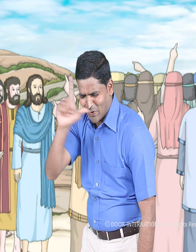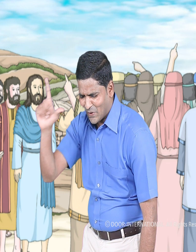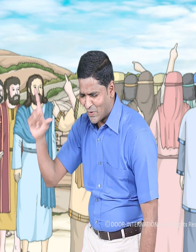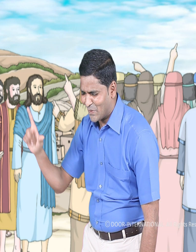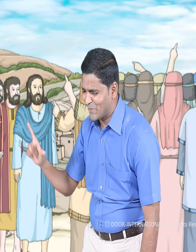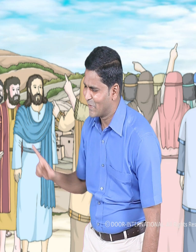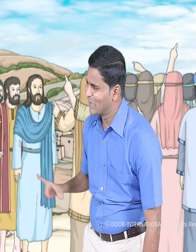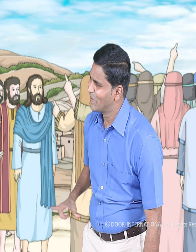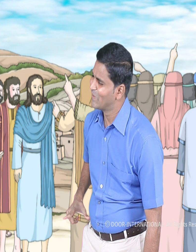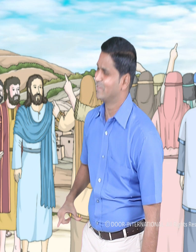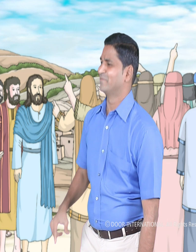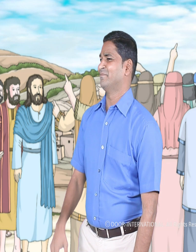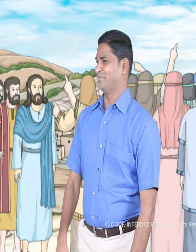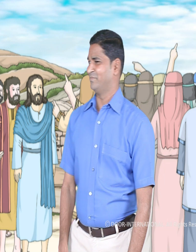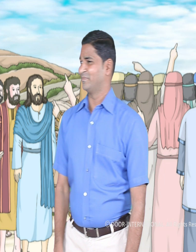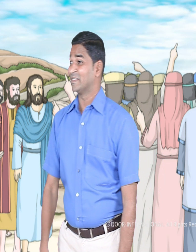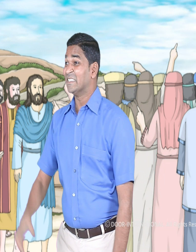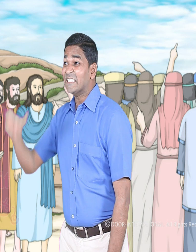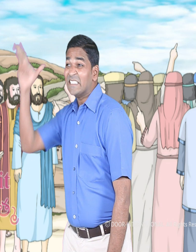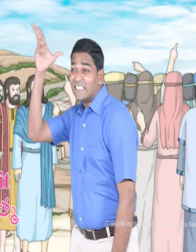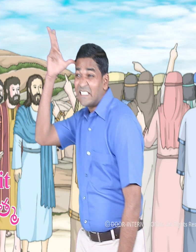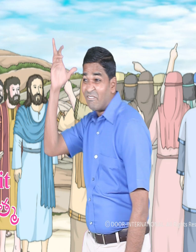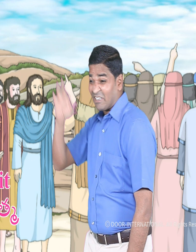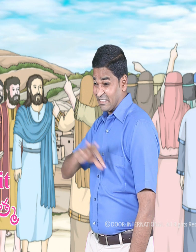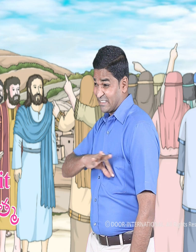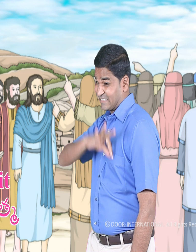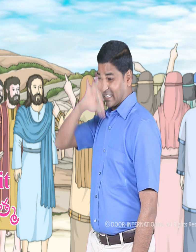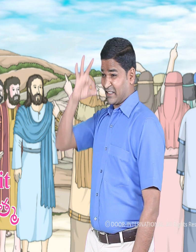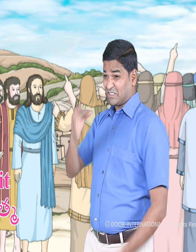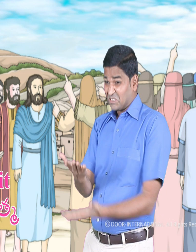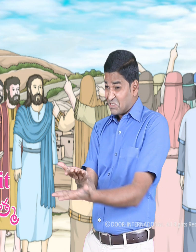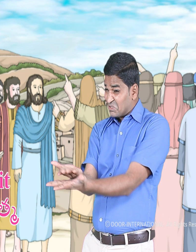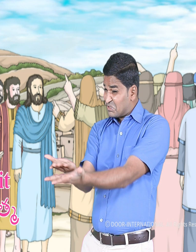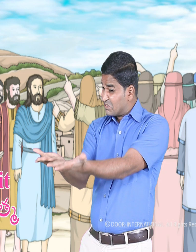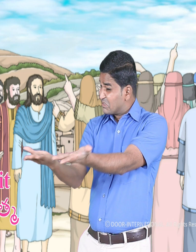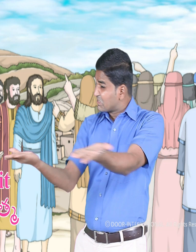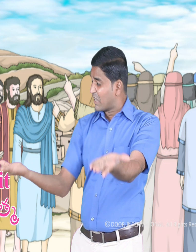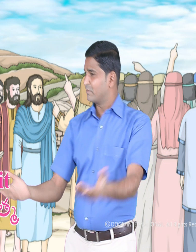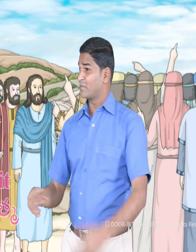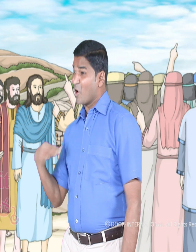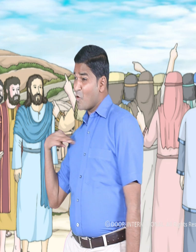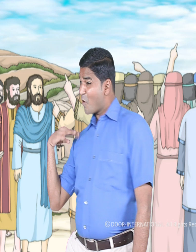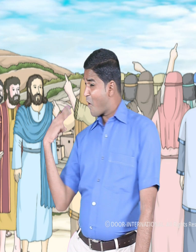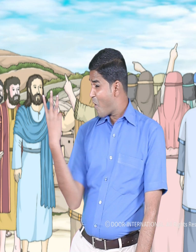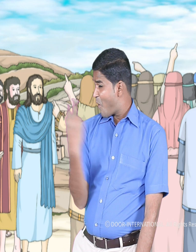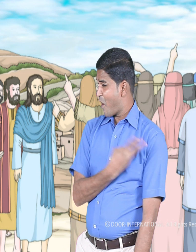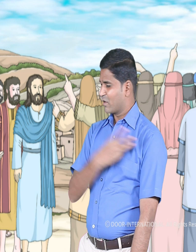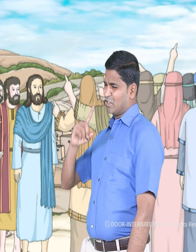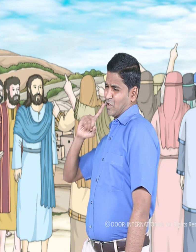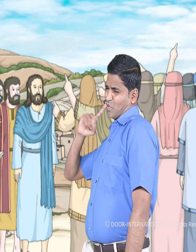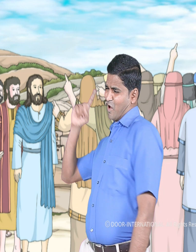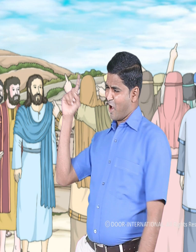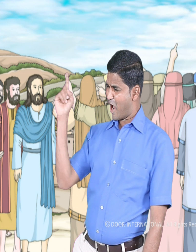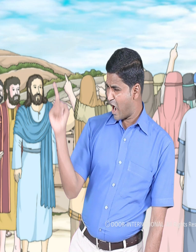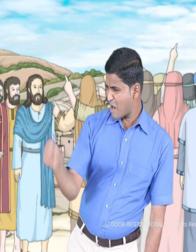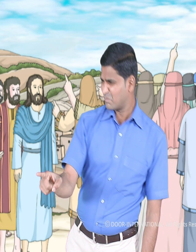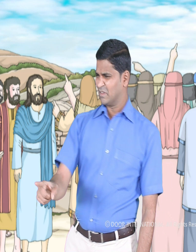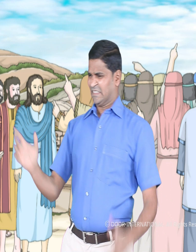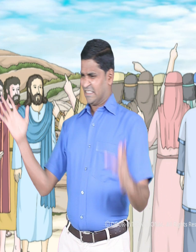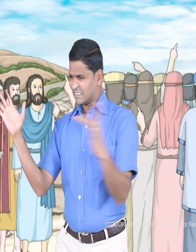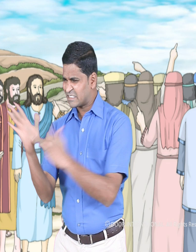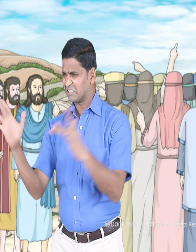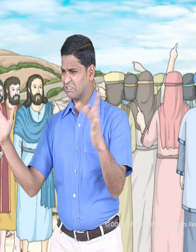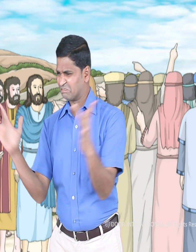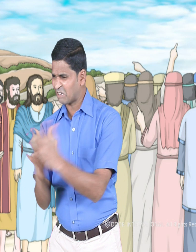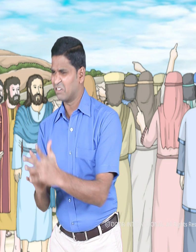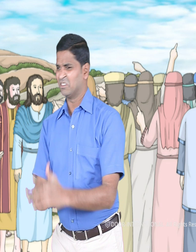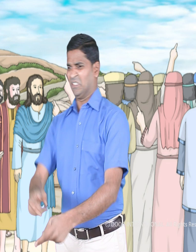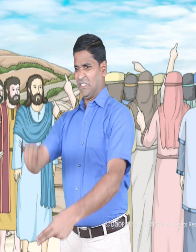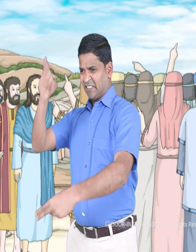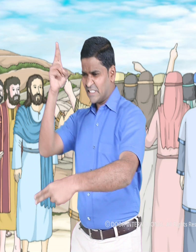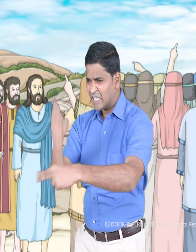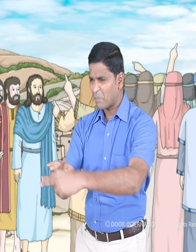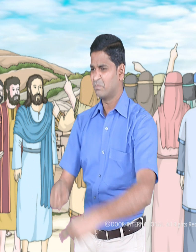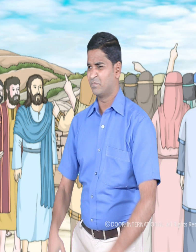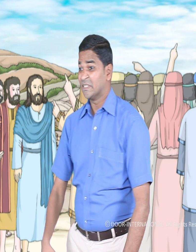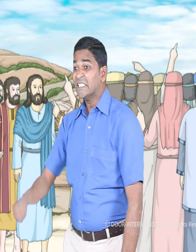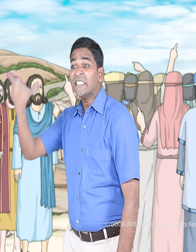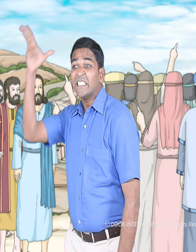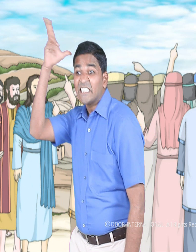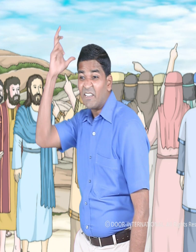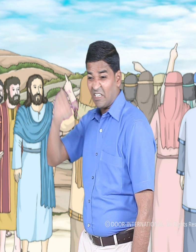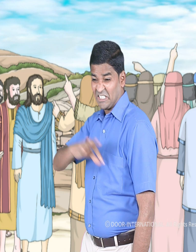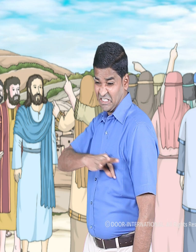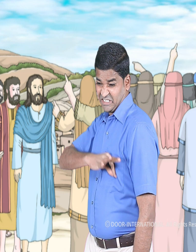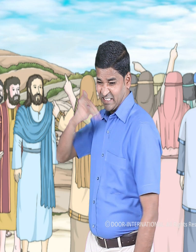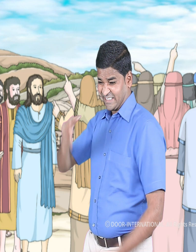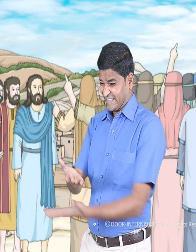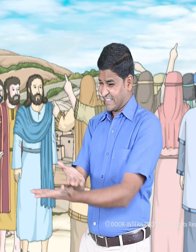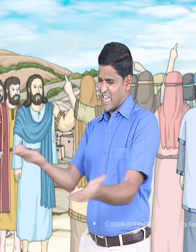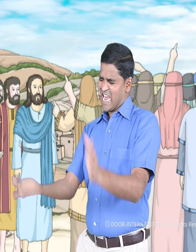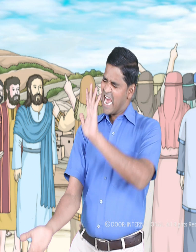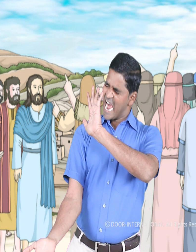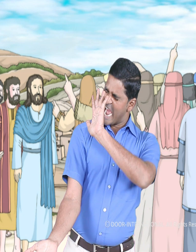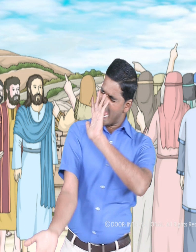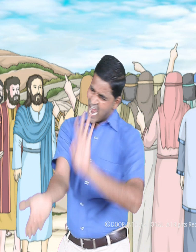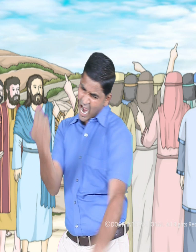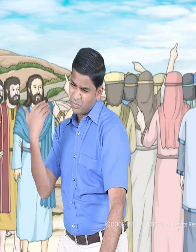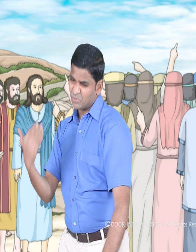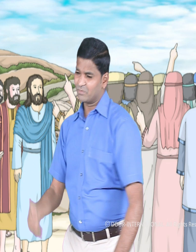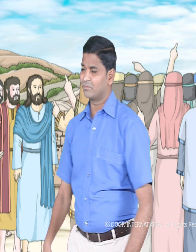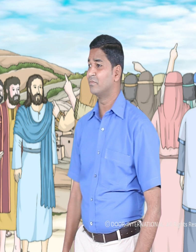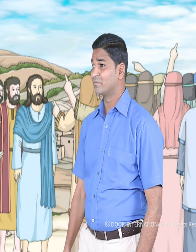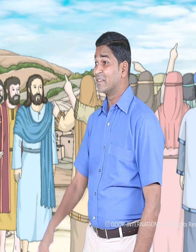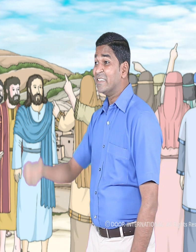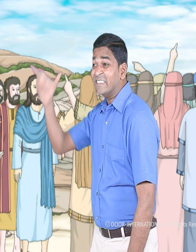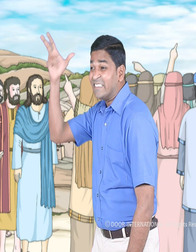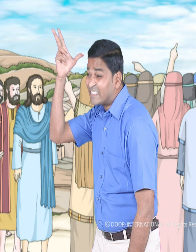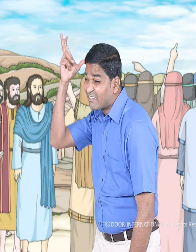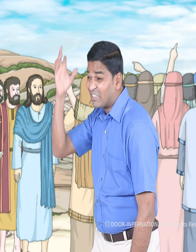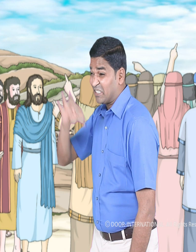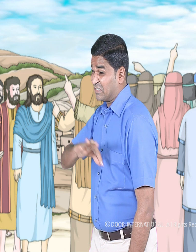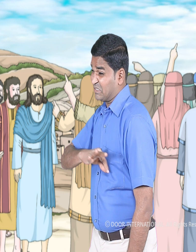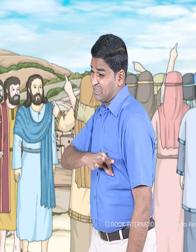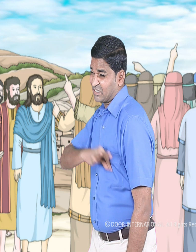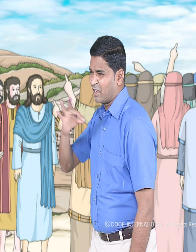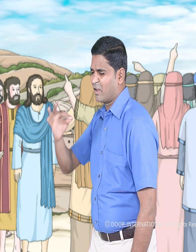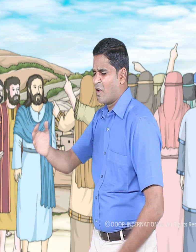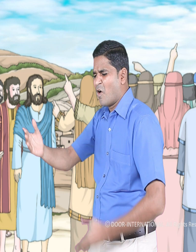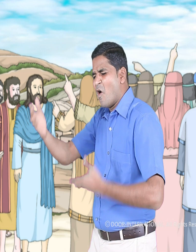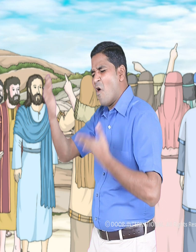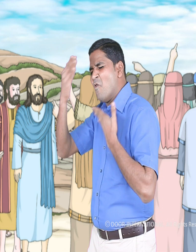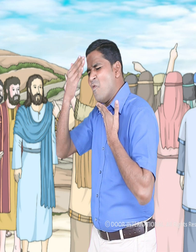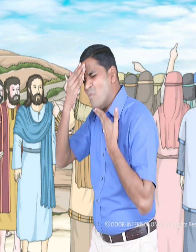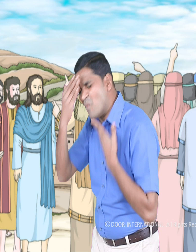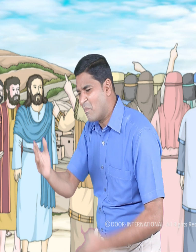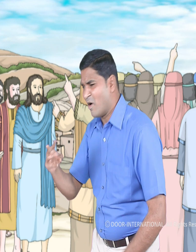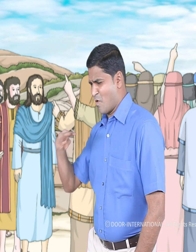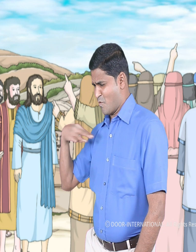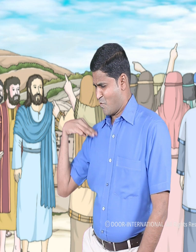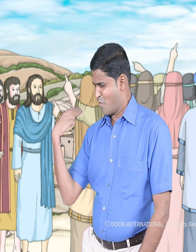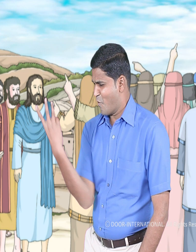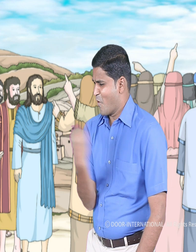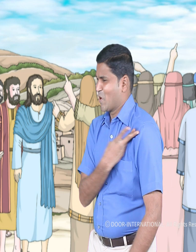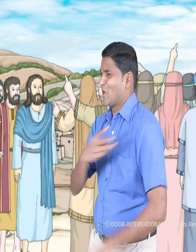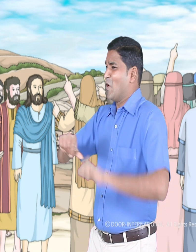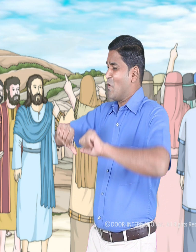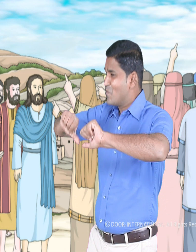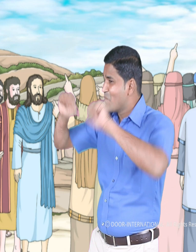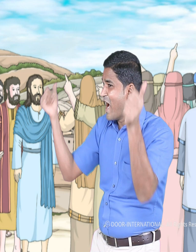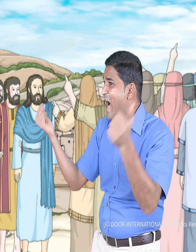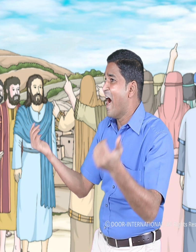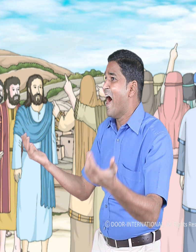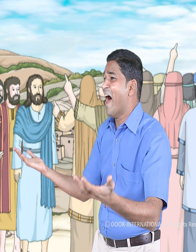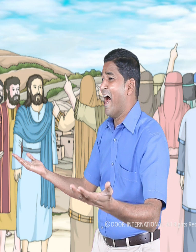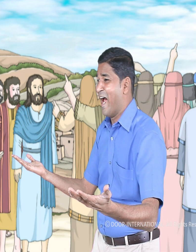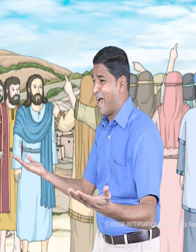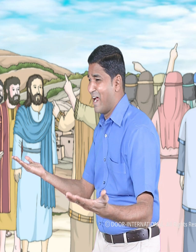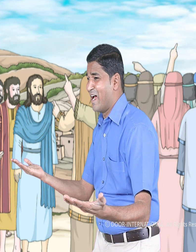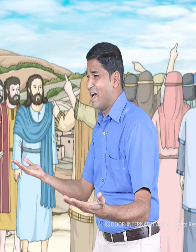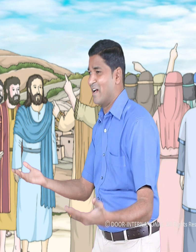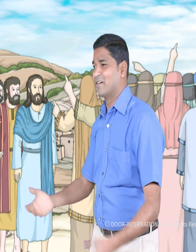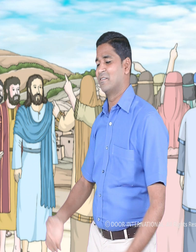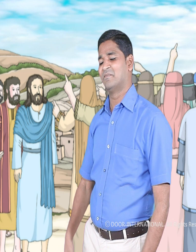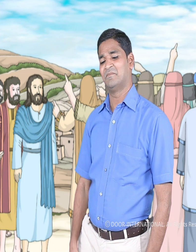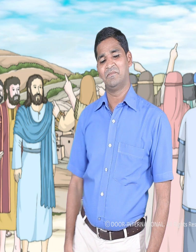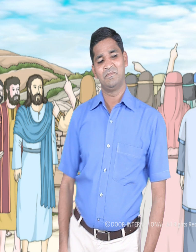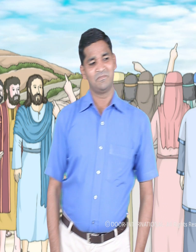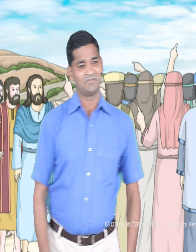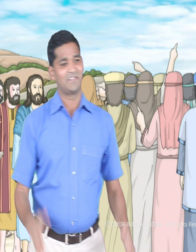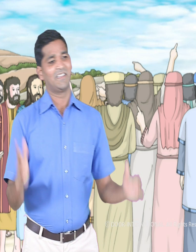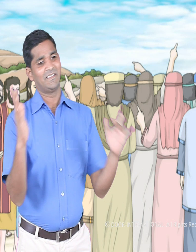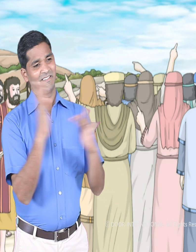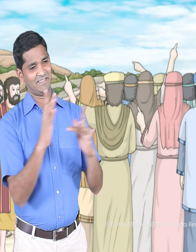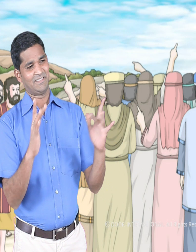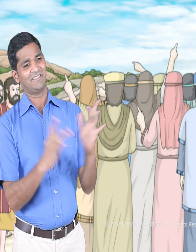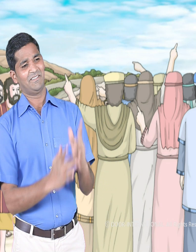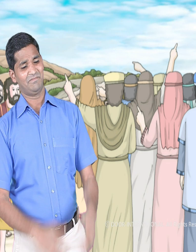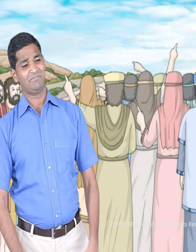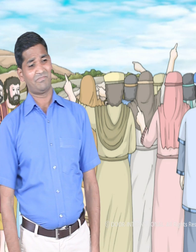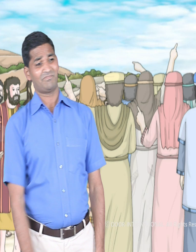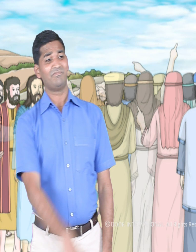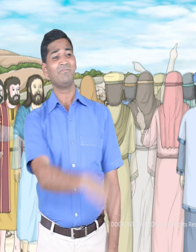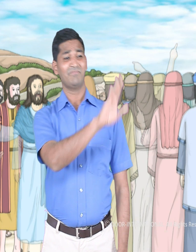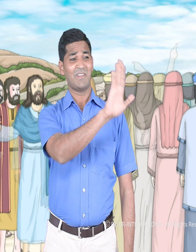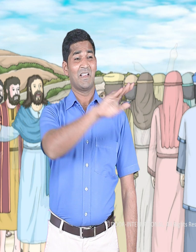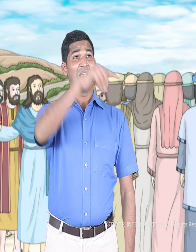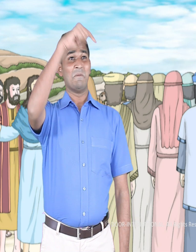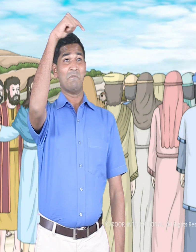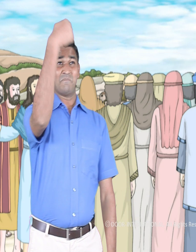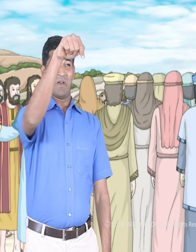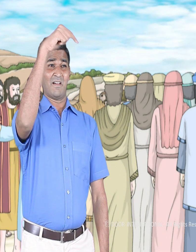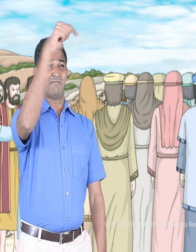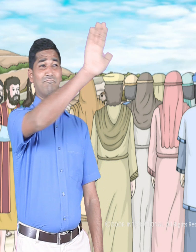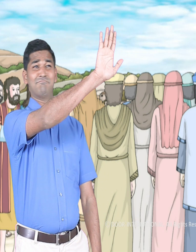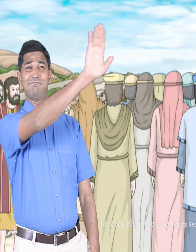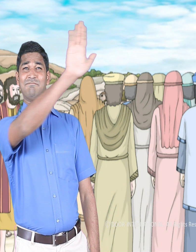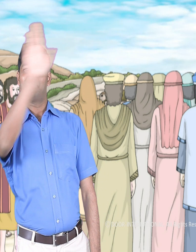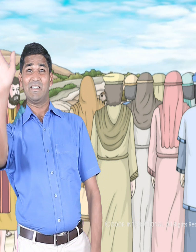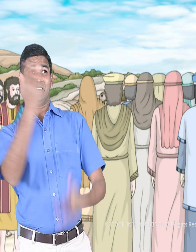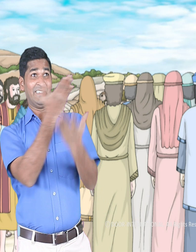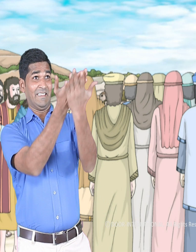So He told them, “I saw Satan fall like lightning from heaven.